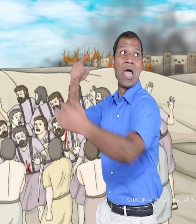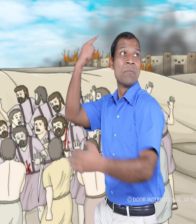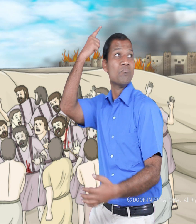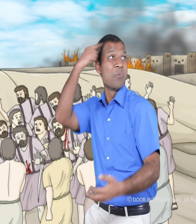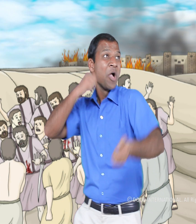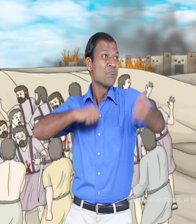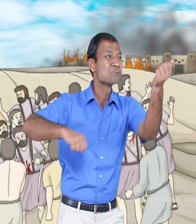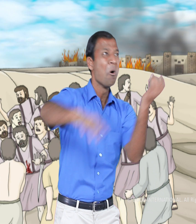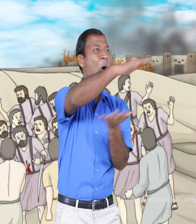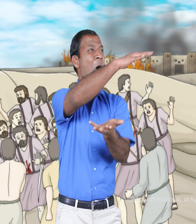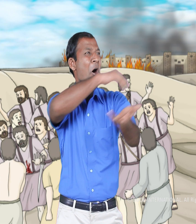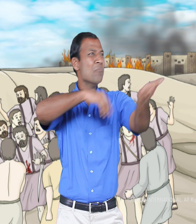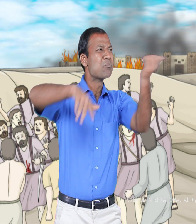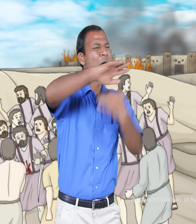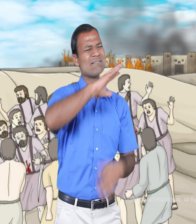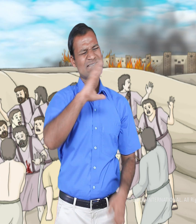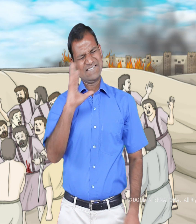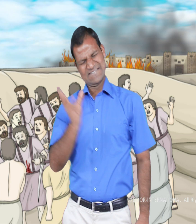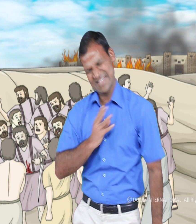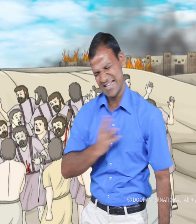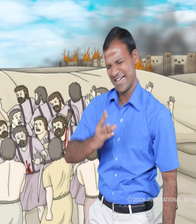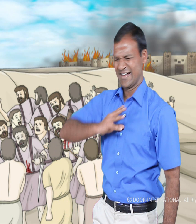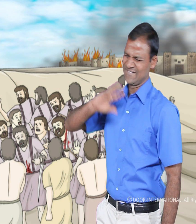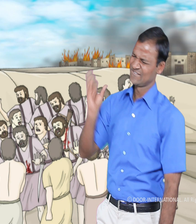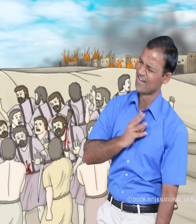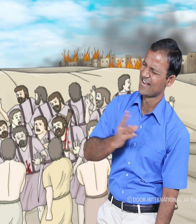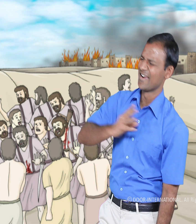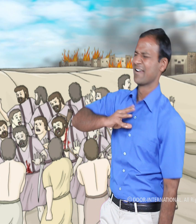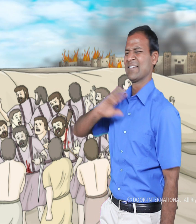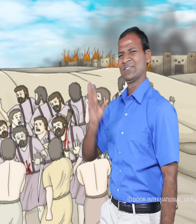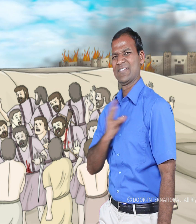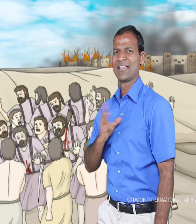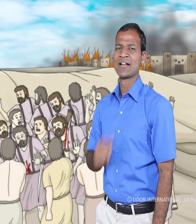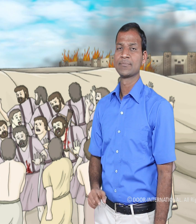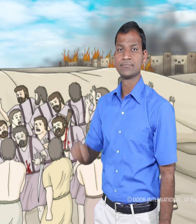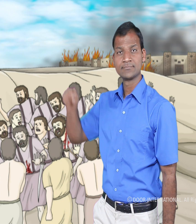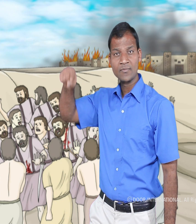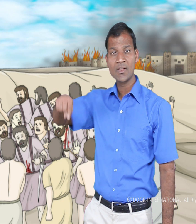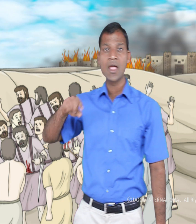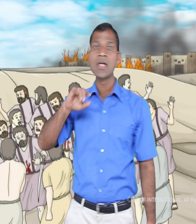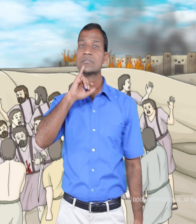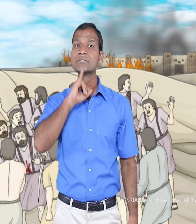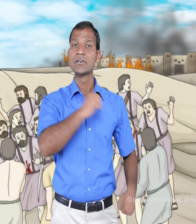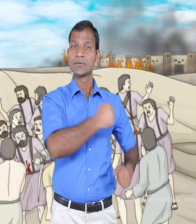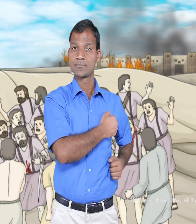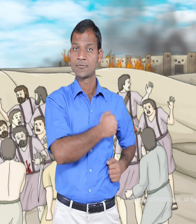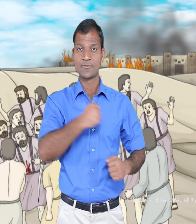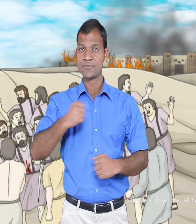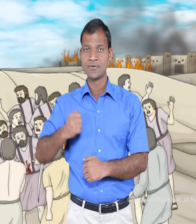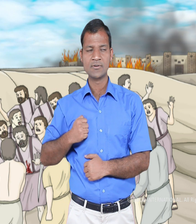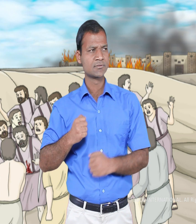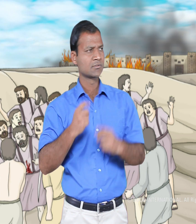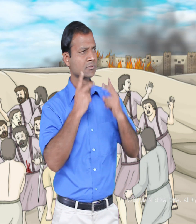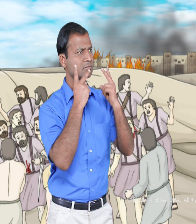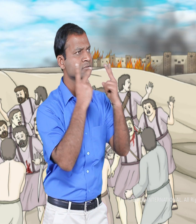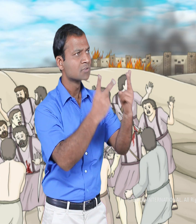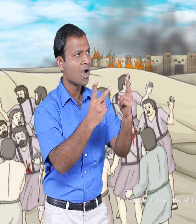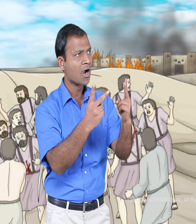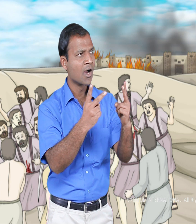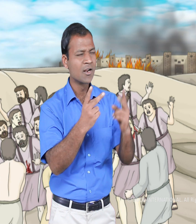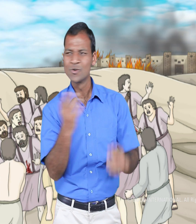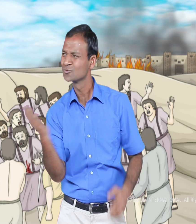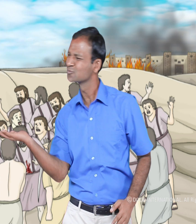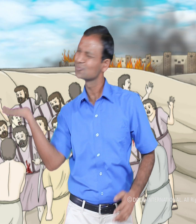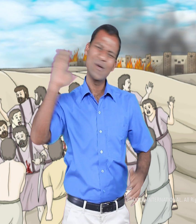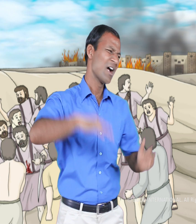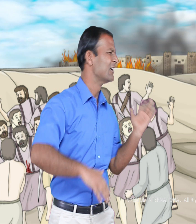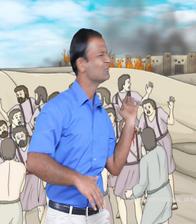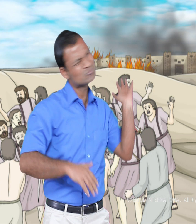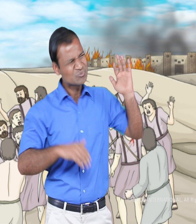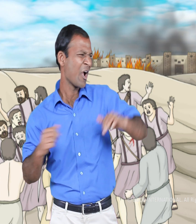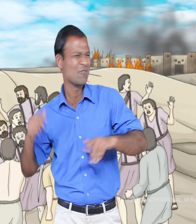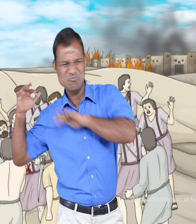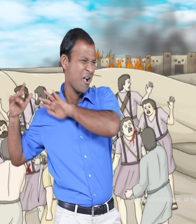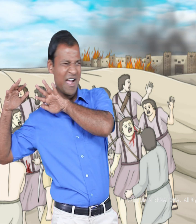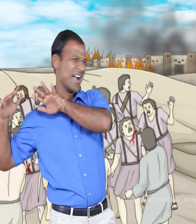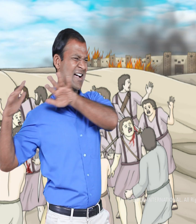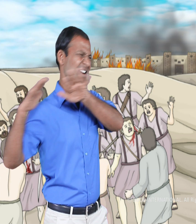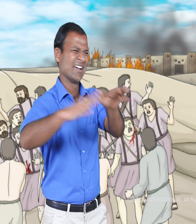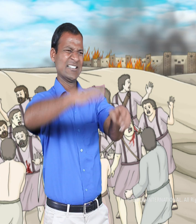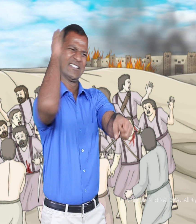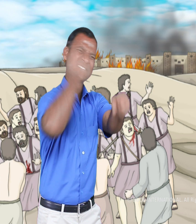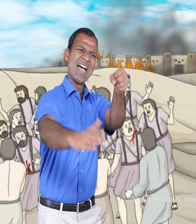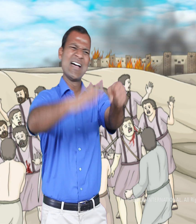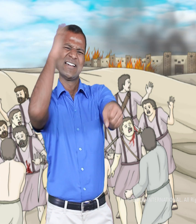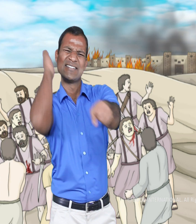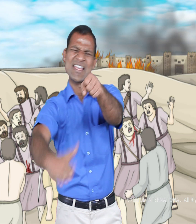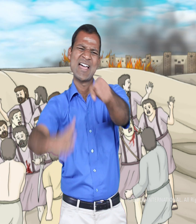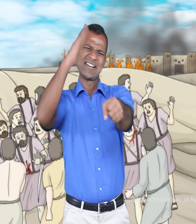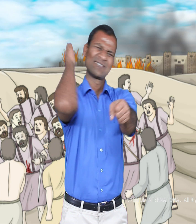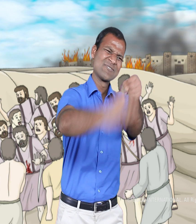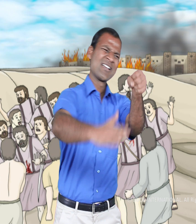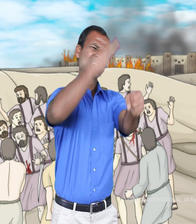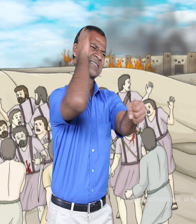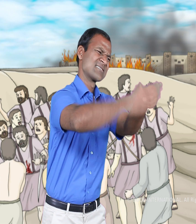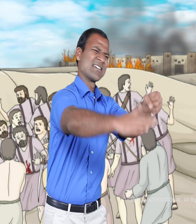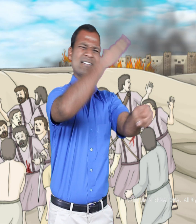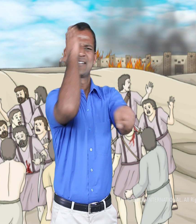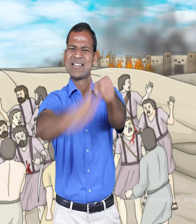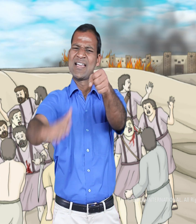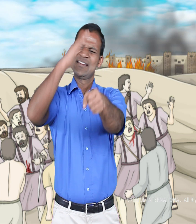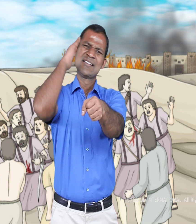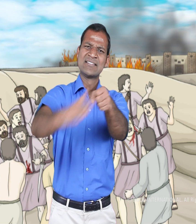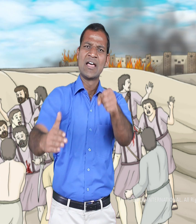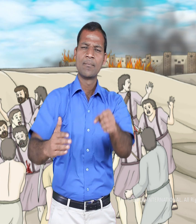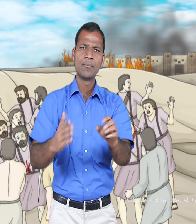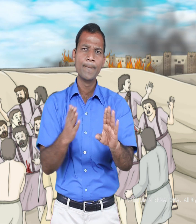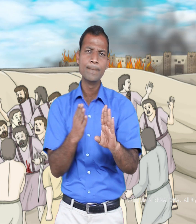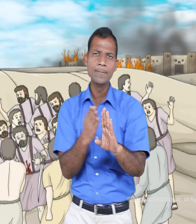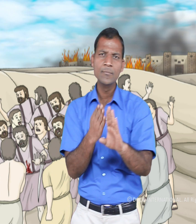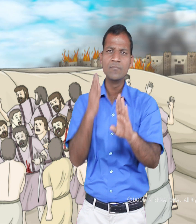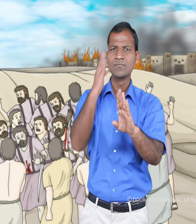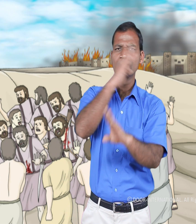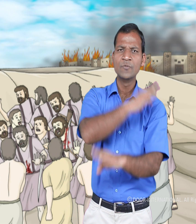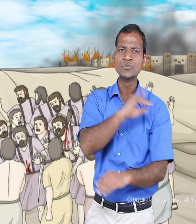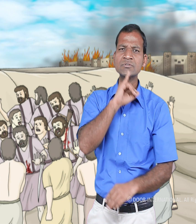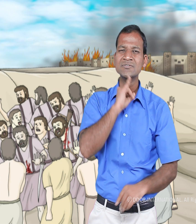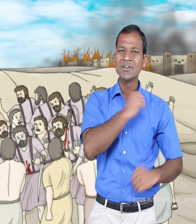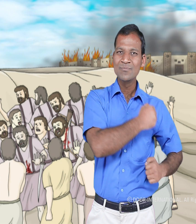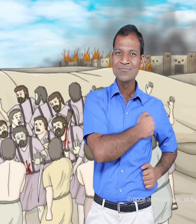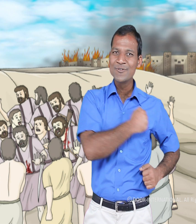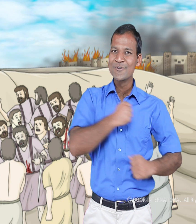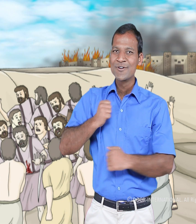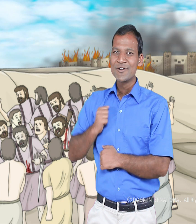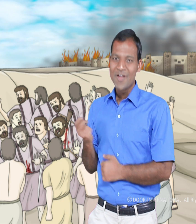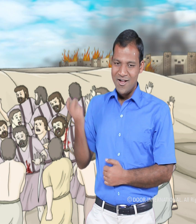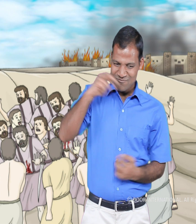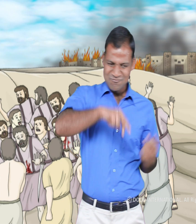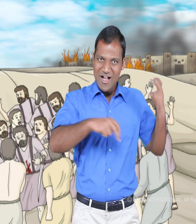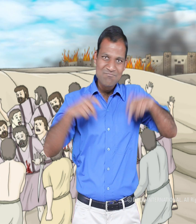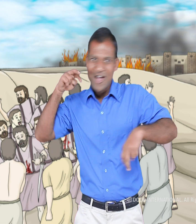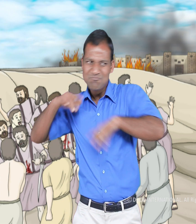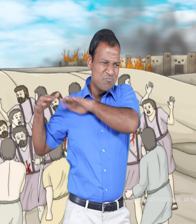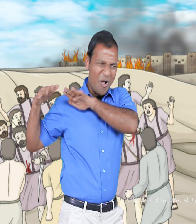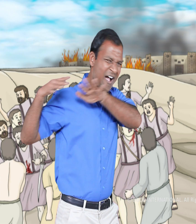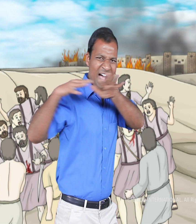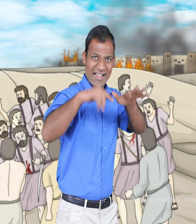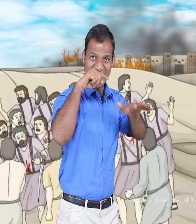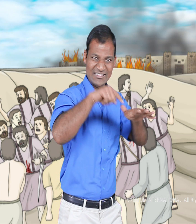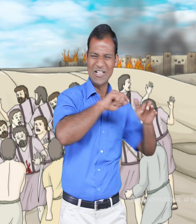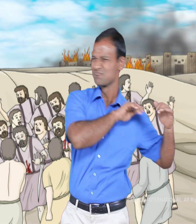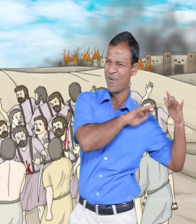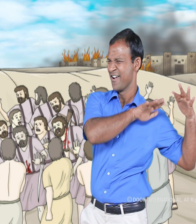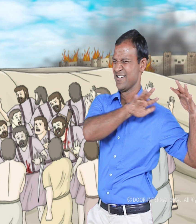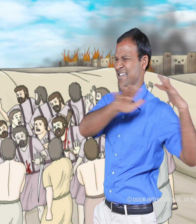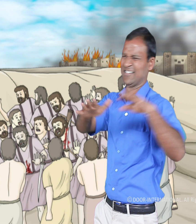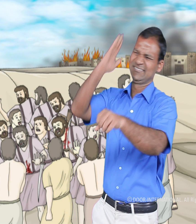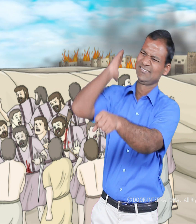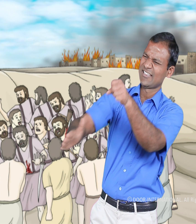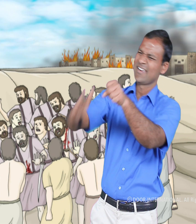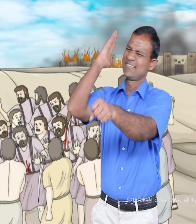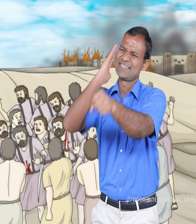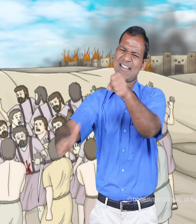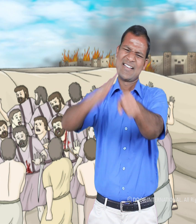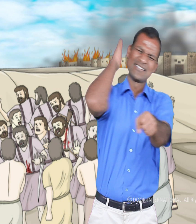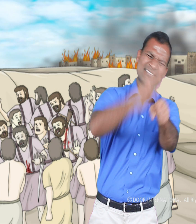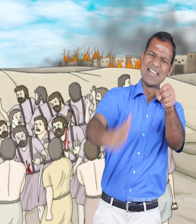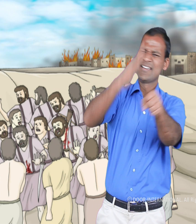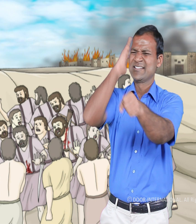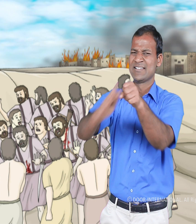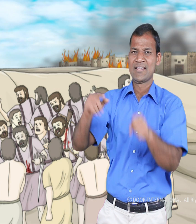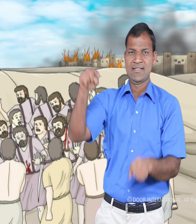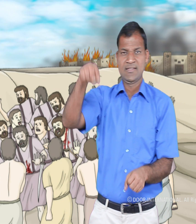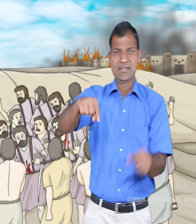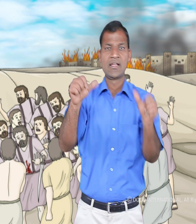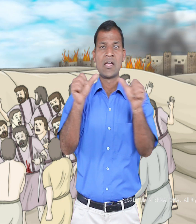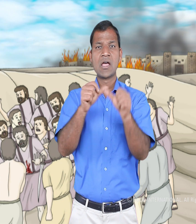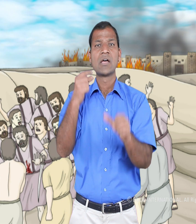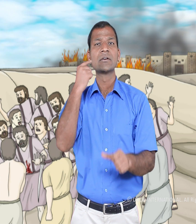When Joshua and all Israel saw that the men in ambush had captured the city and that smoke was rising from it, they turned around and struck down the men of Ai.